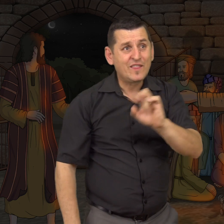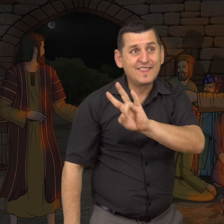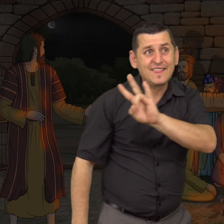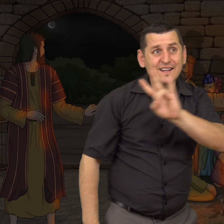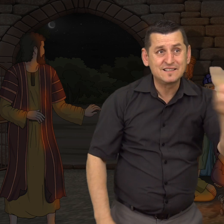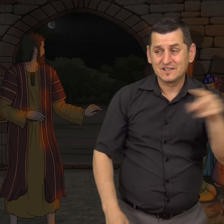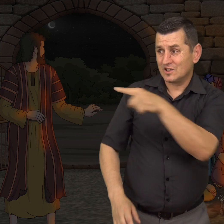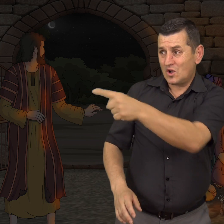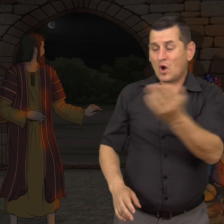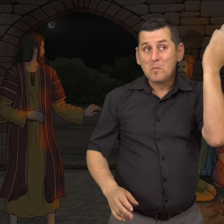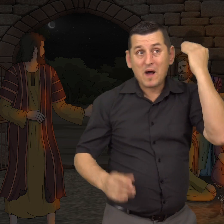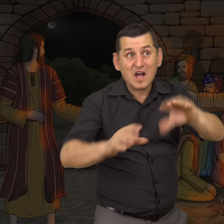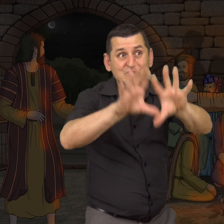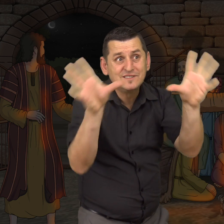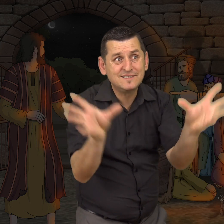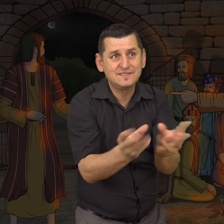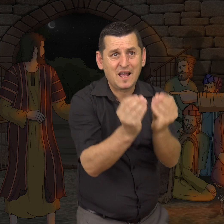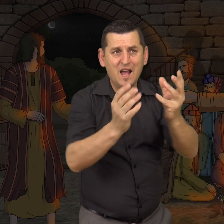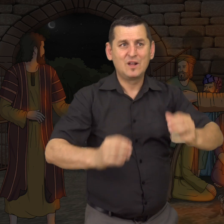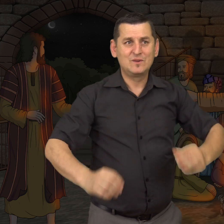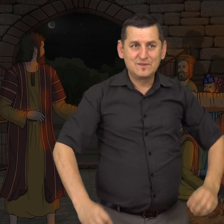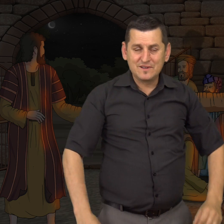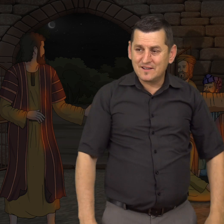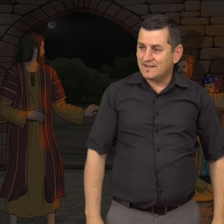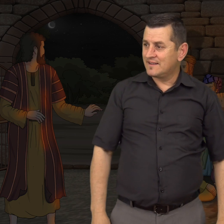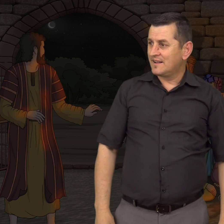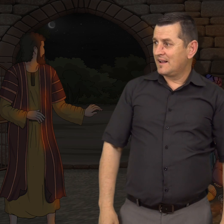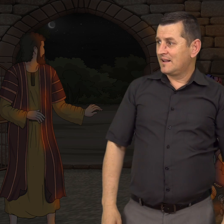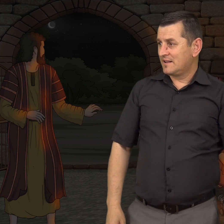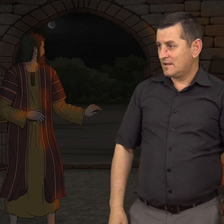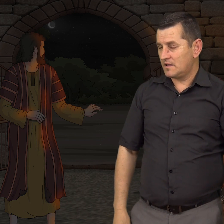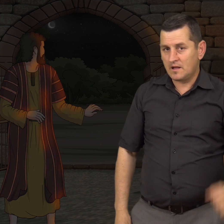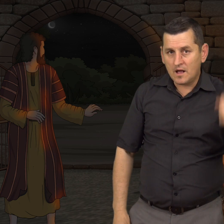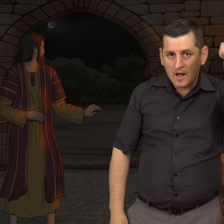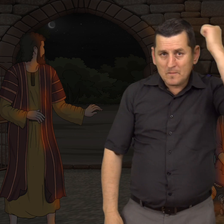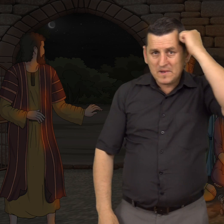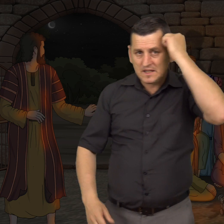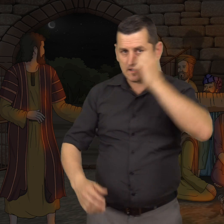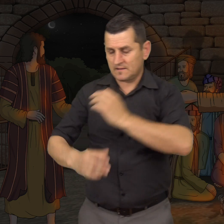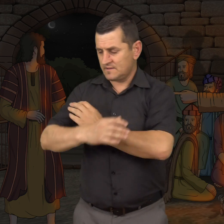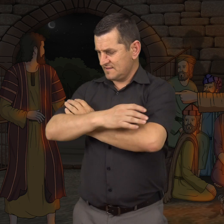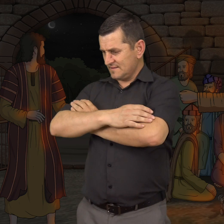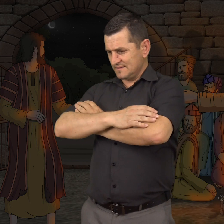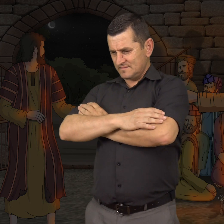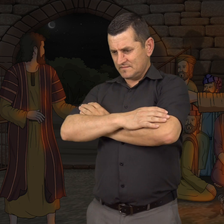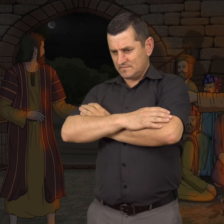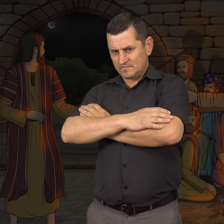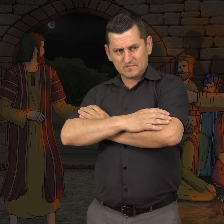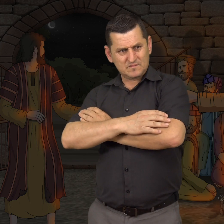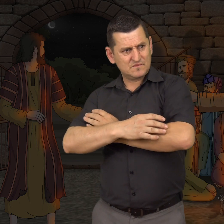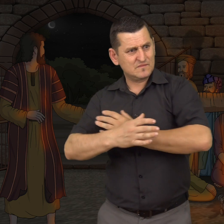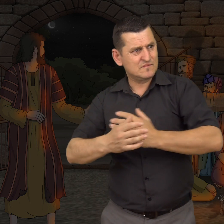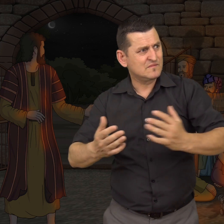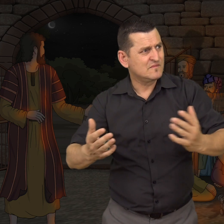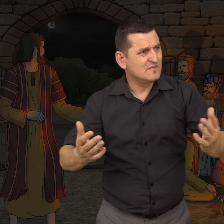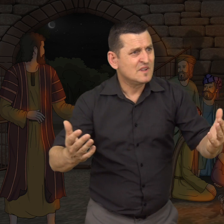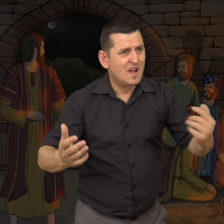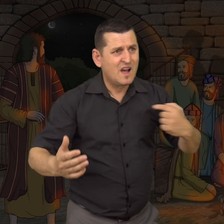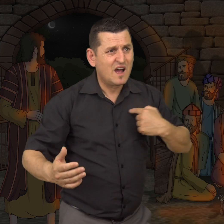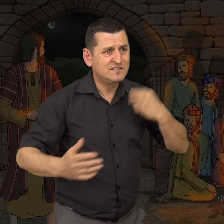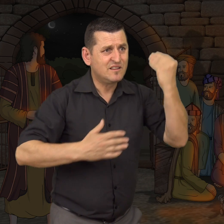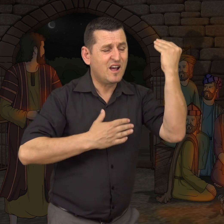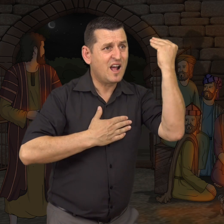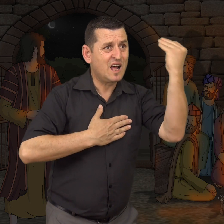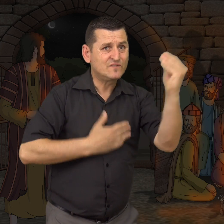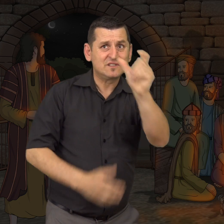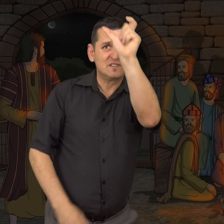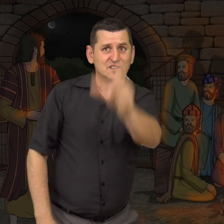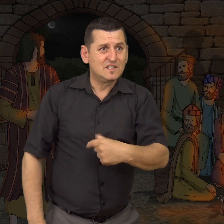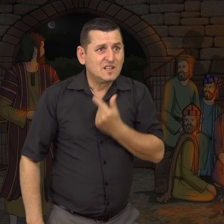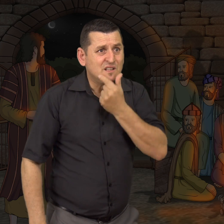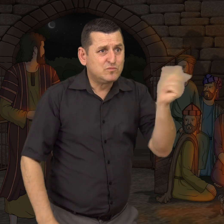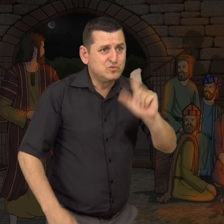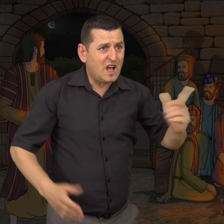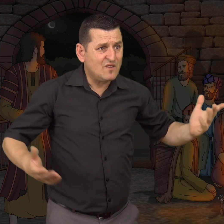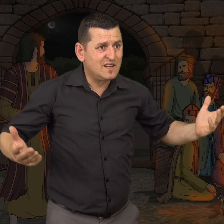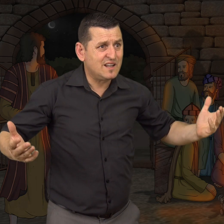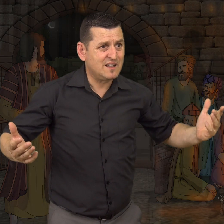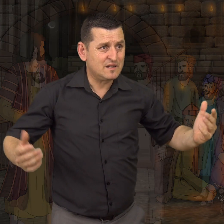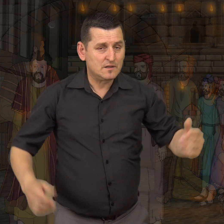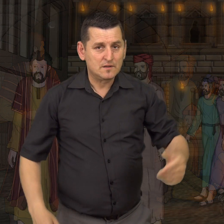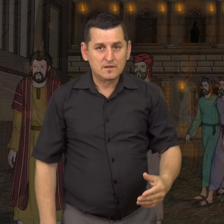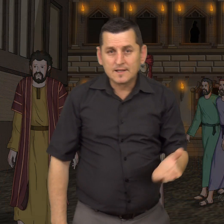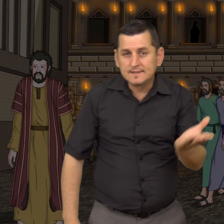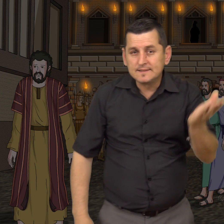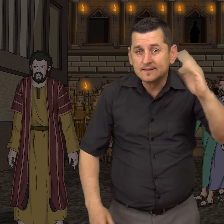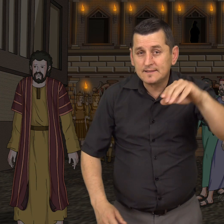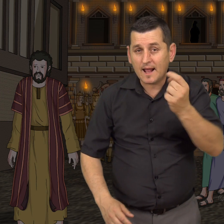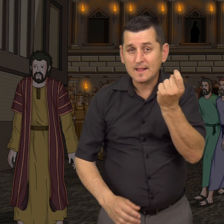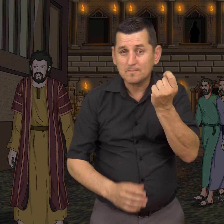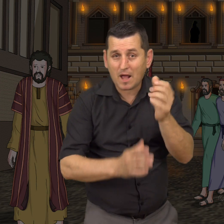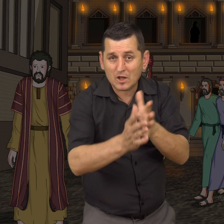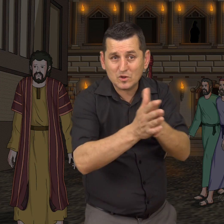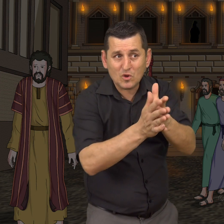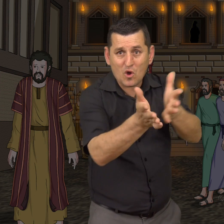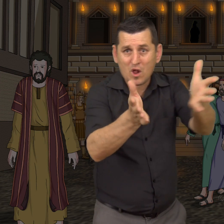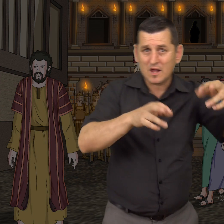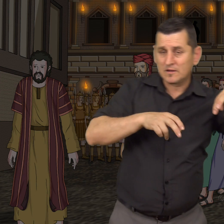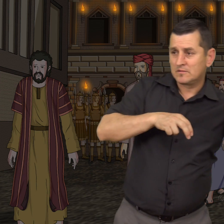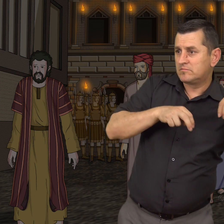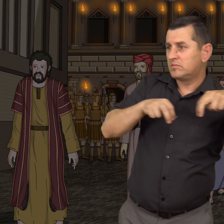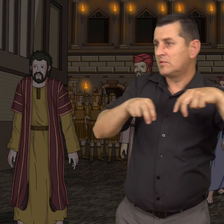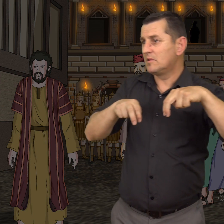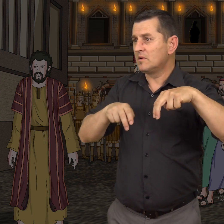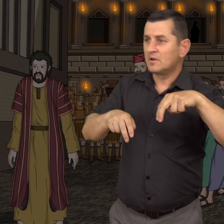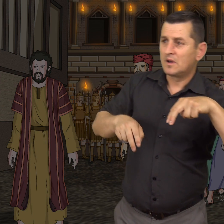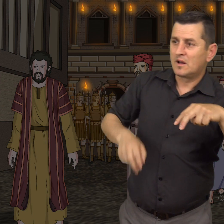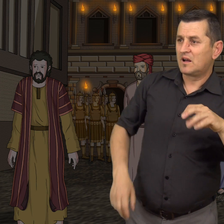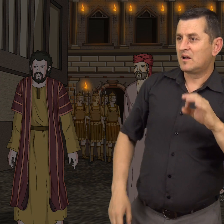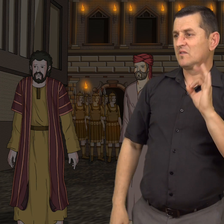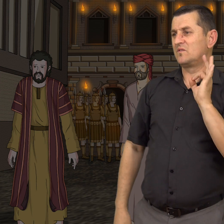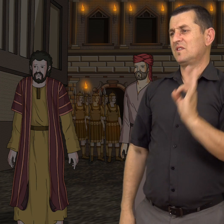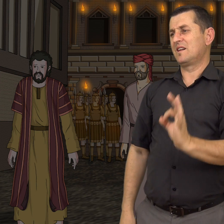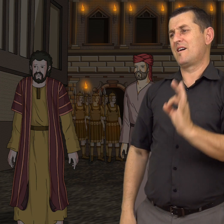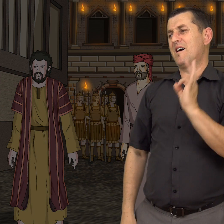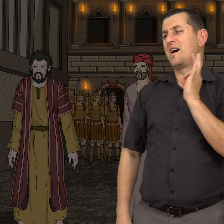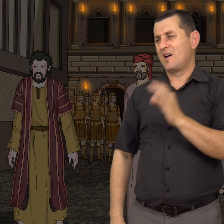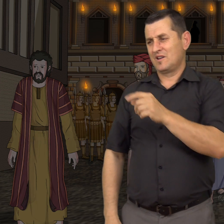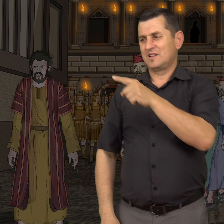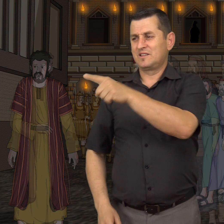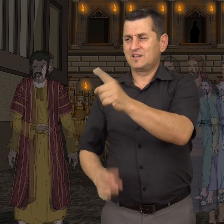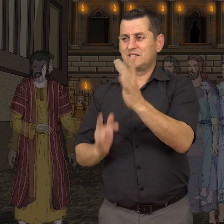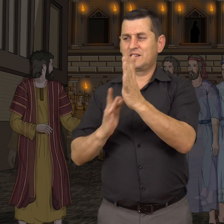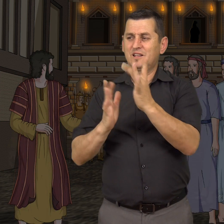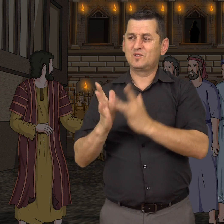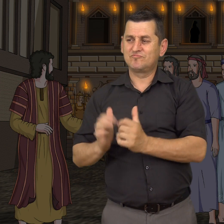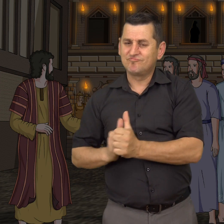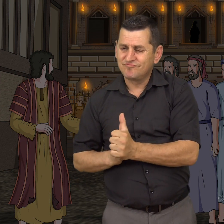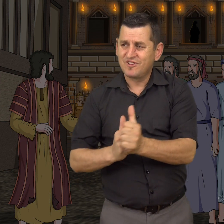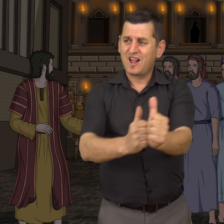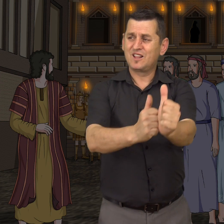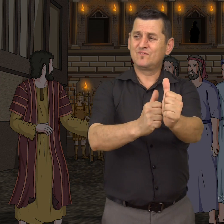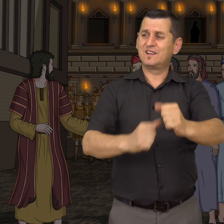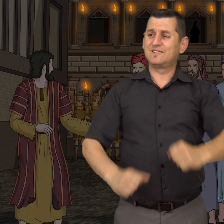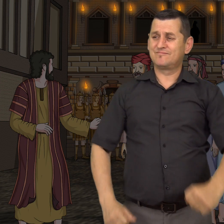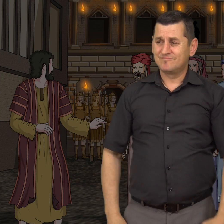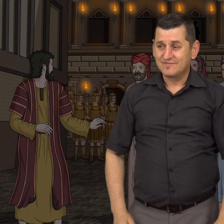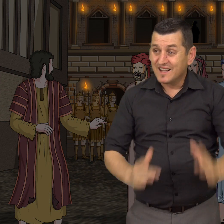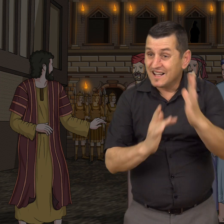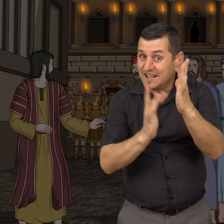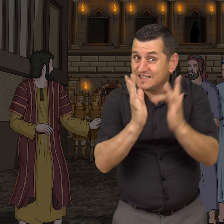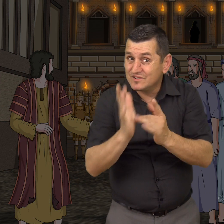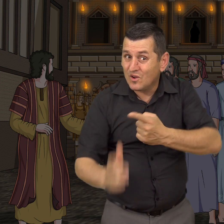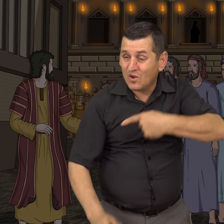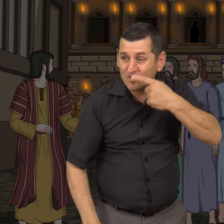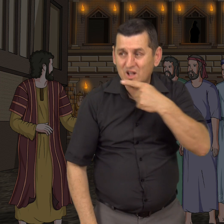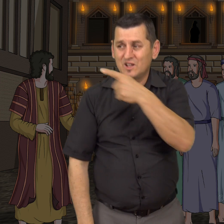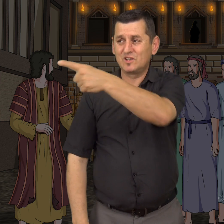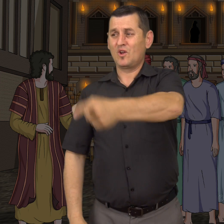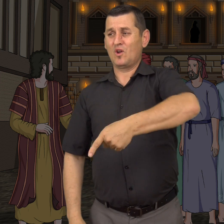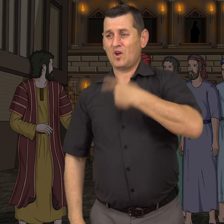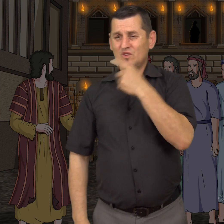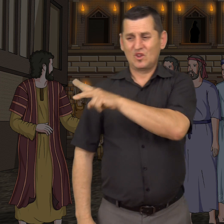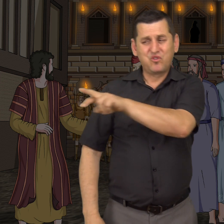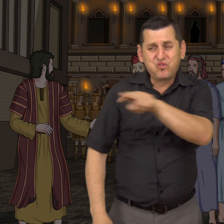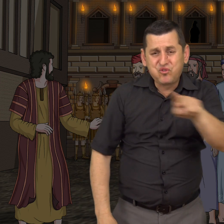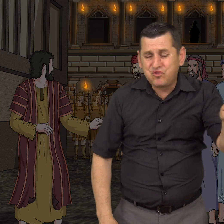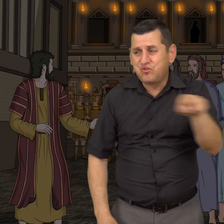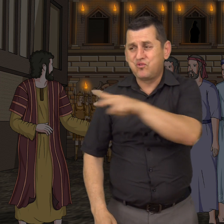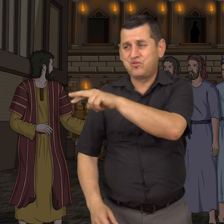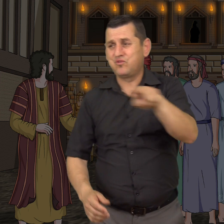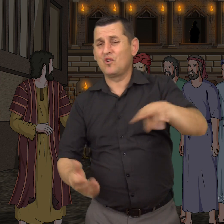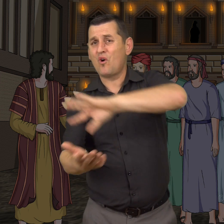And again he denied it with an oath: “I do not know the man!” After a little while, those standing nearby came up to Peter.